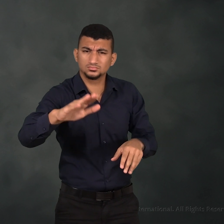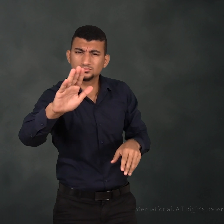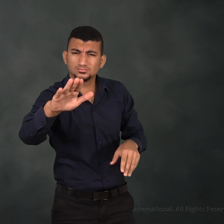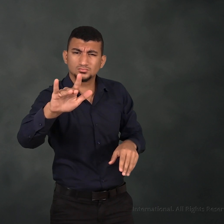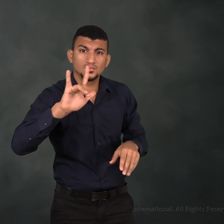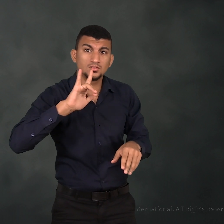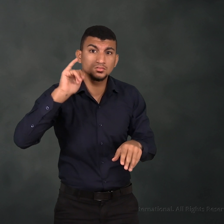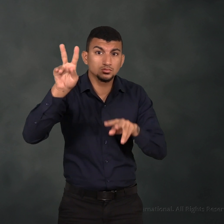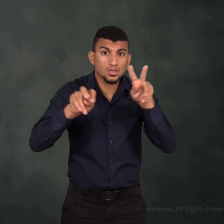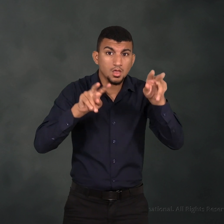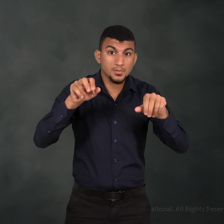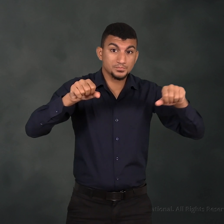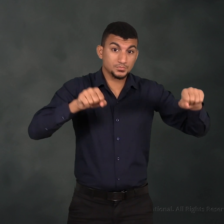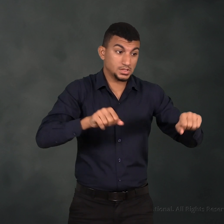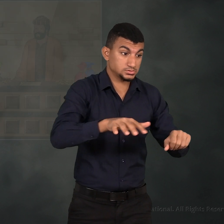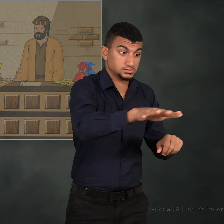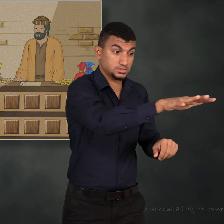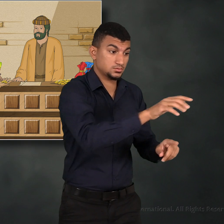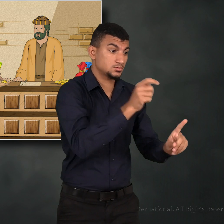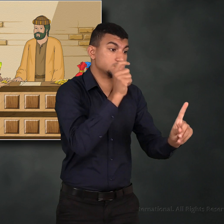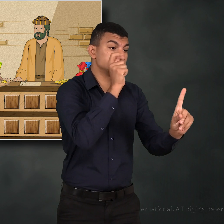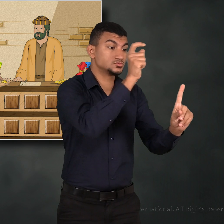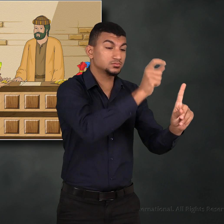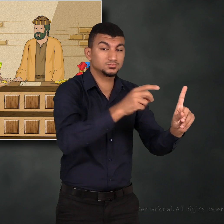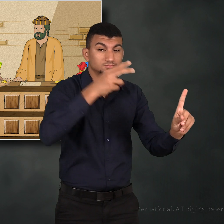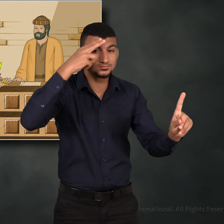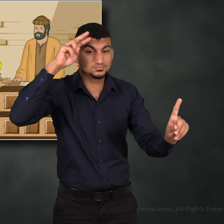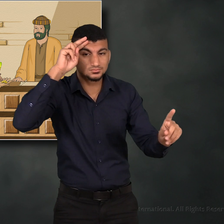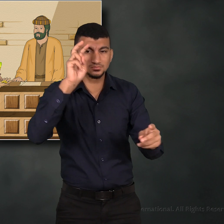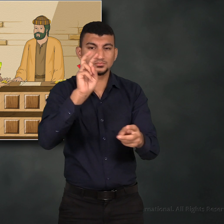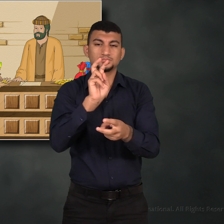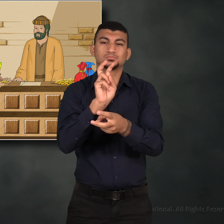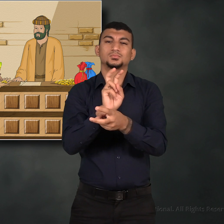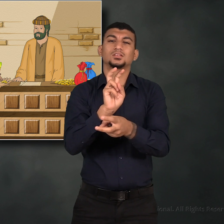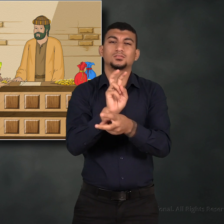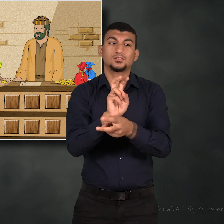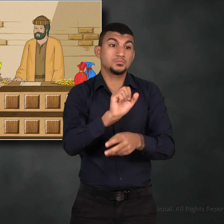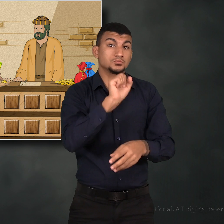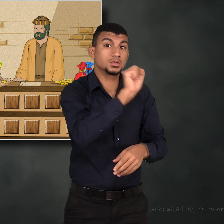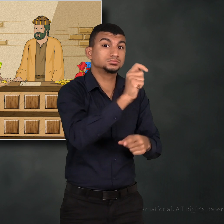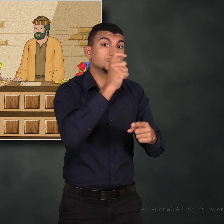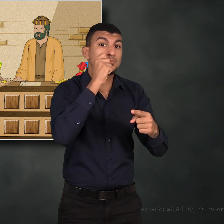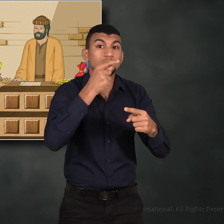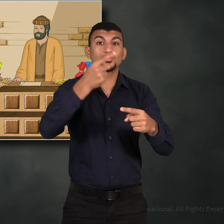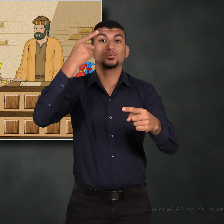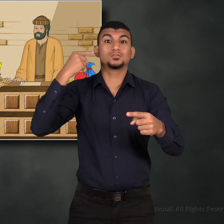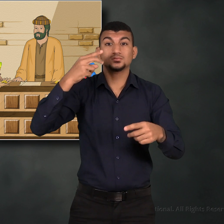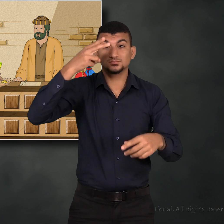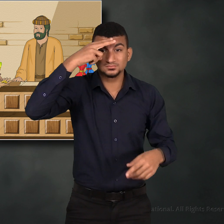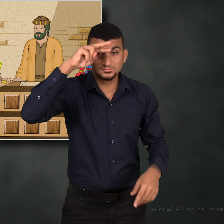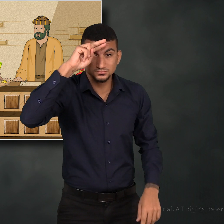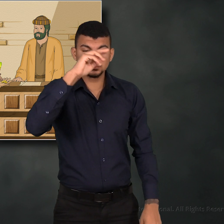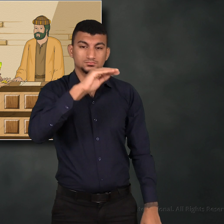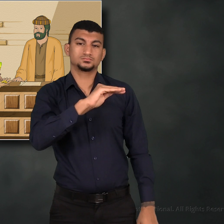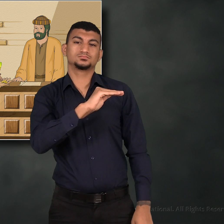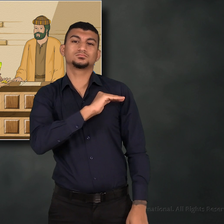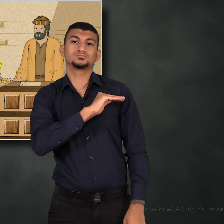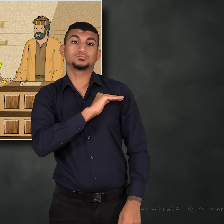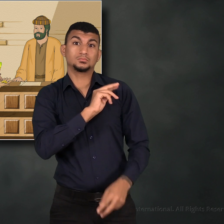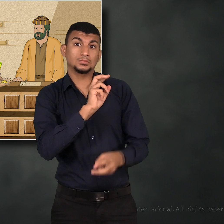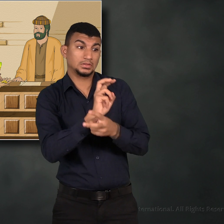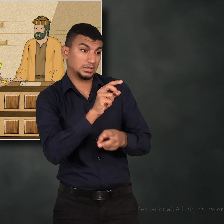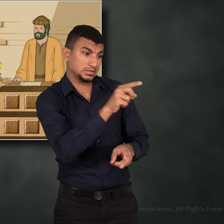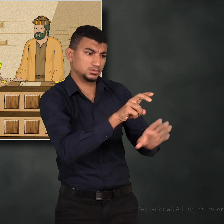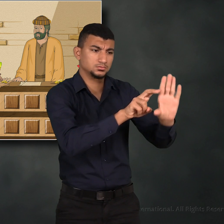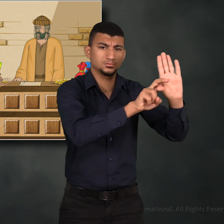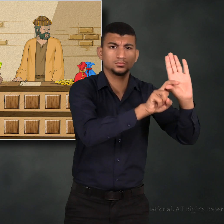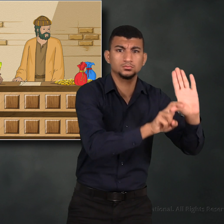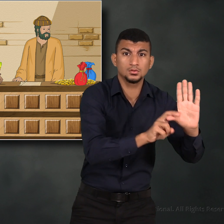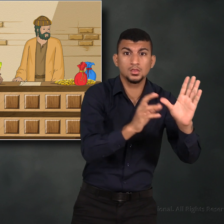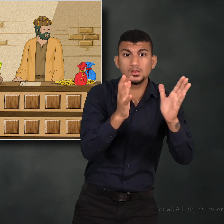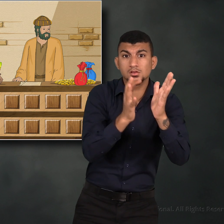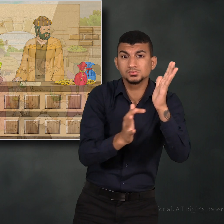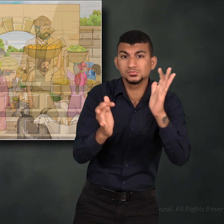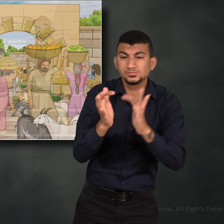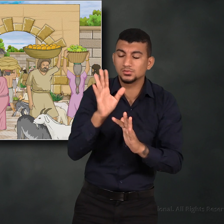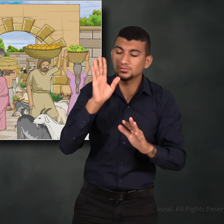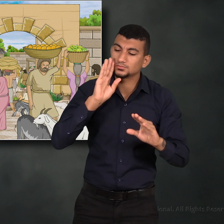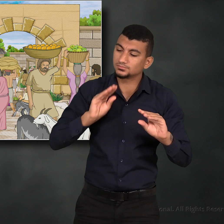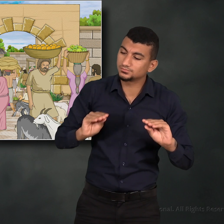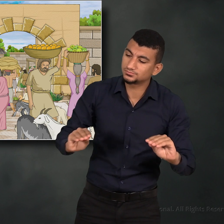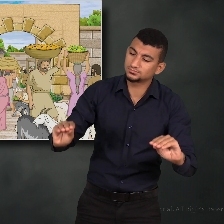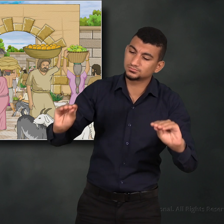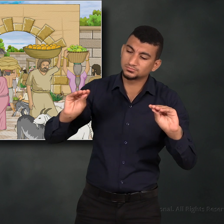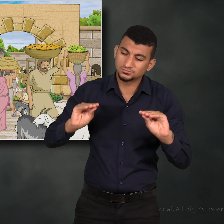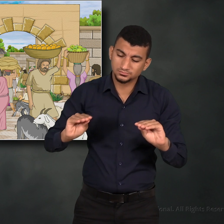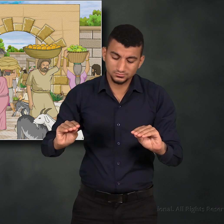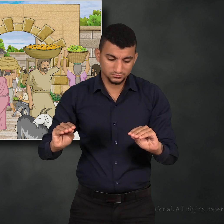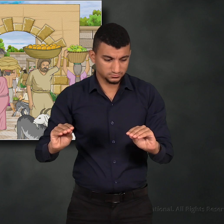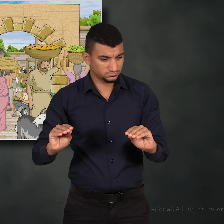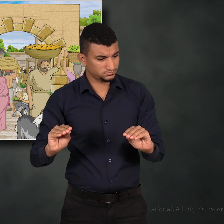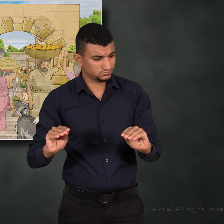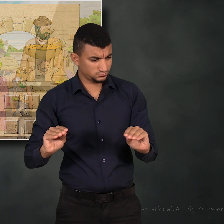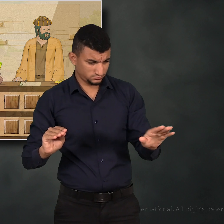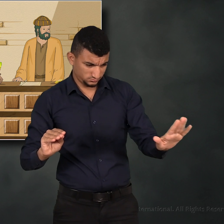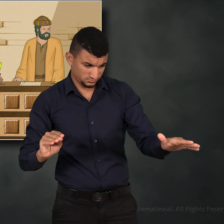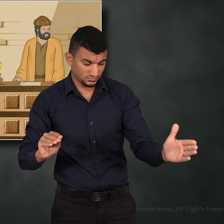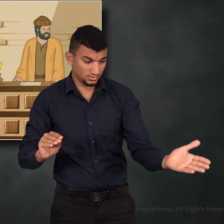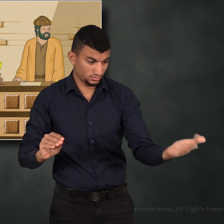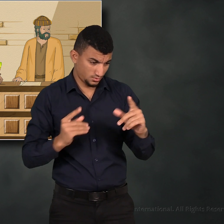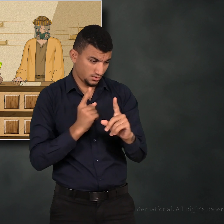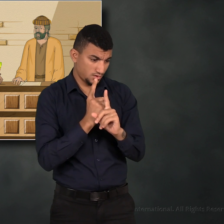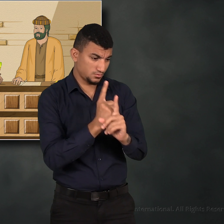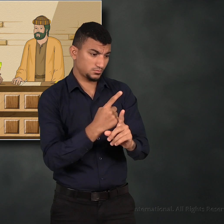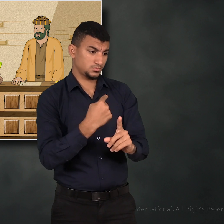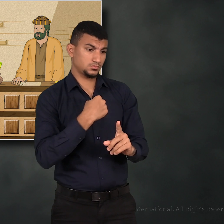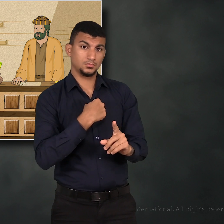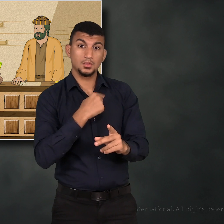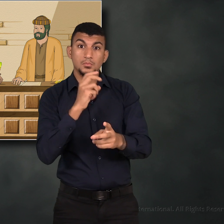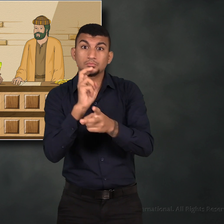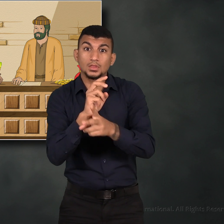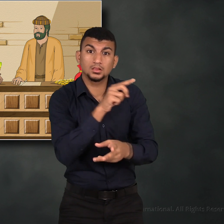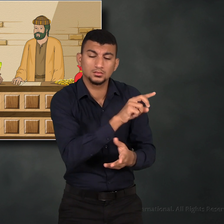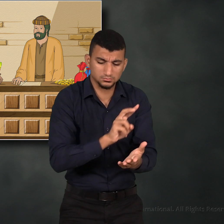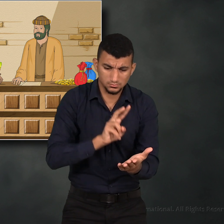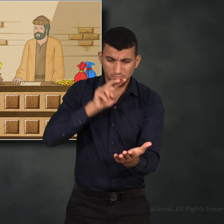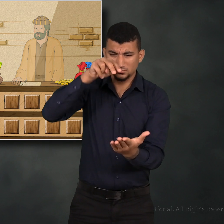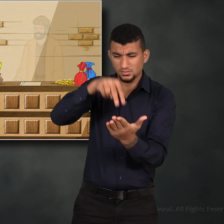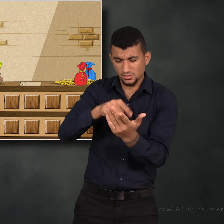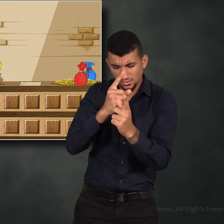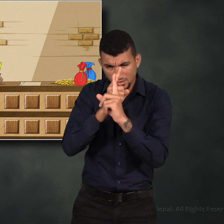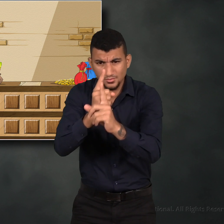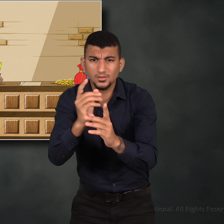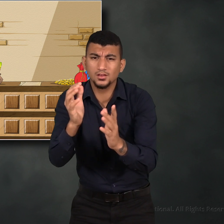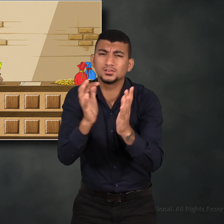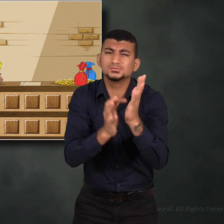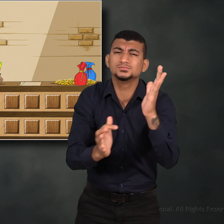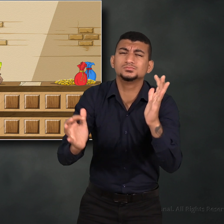As He was walking along, He saw Levi son of Alphaeus sitting at the tax booth.